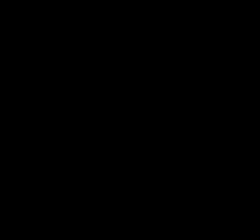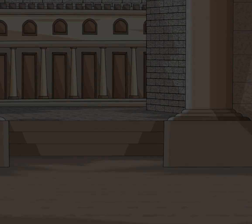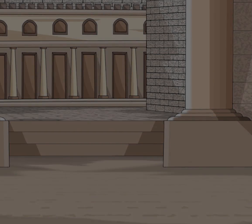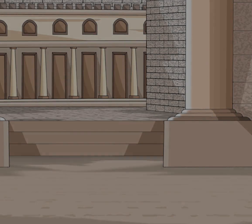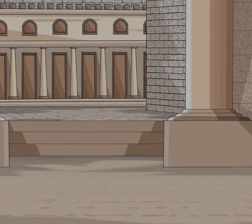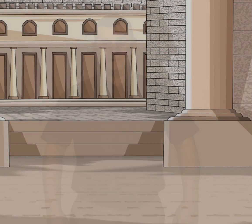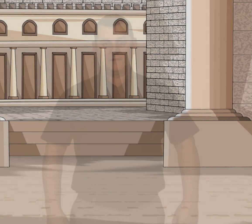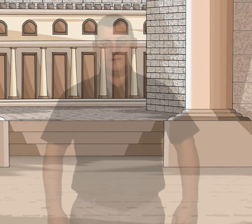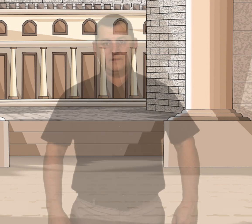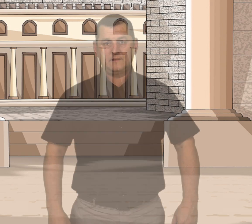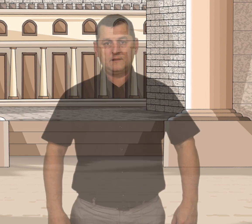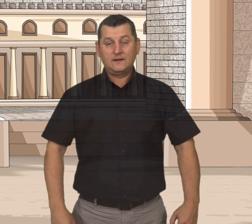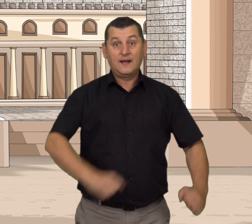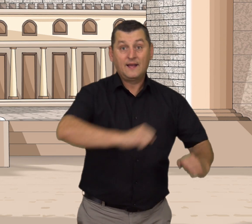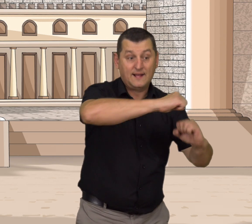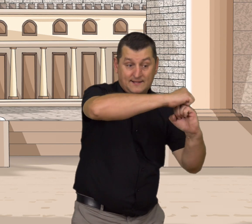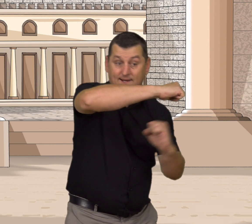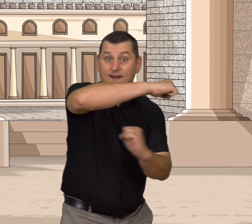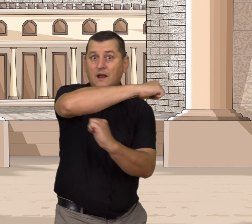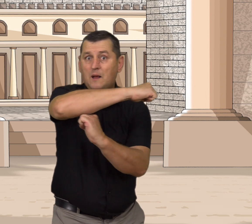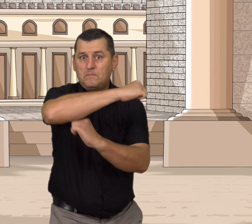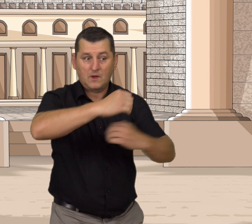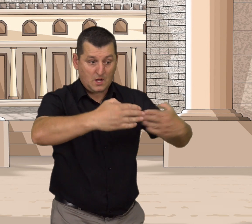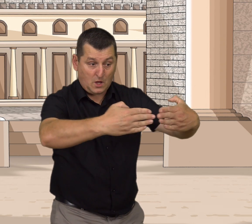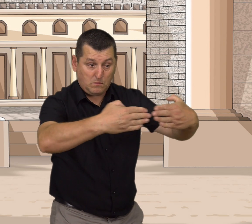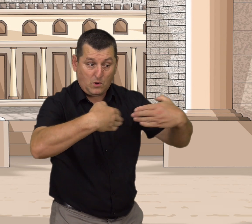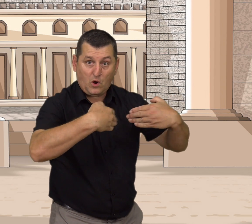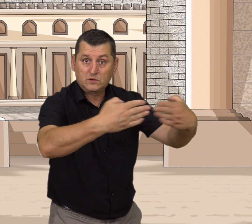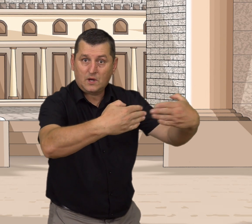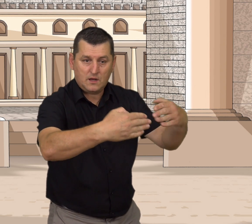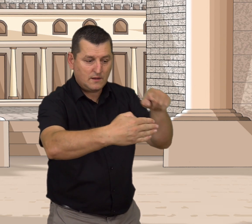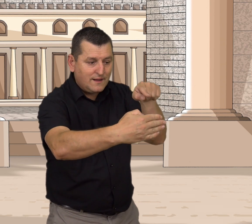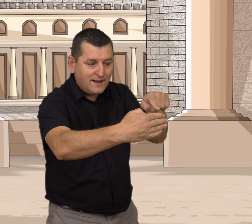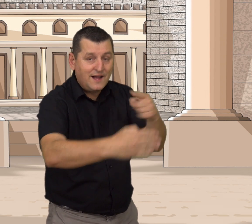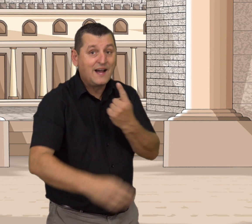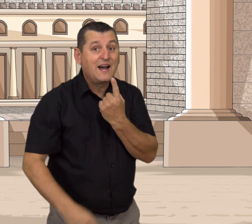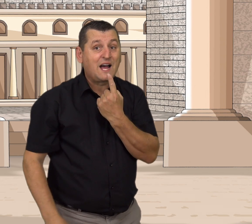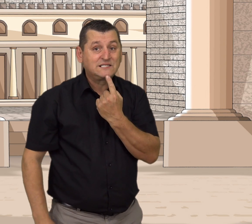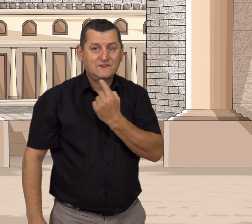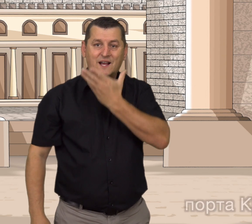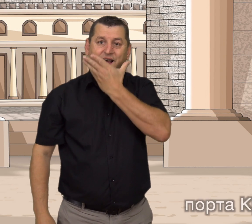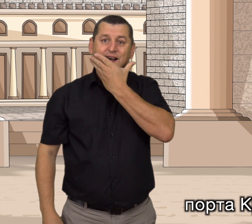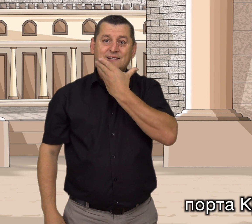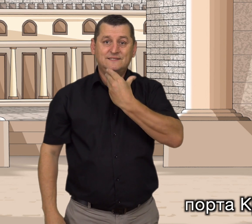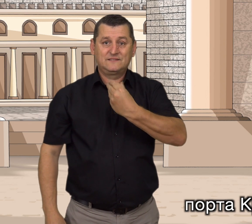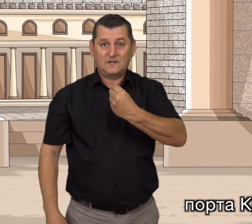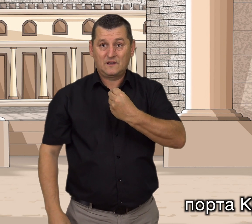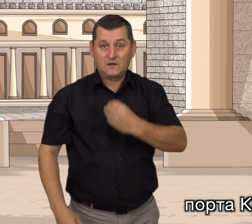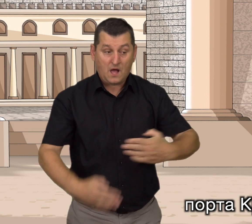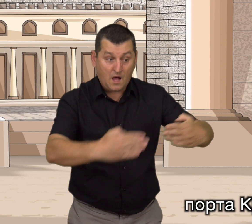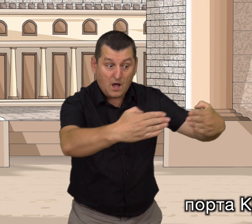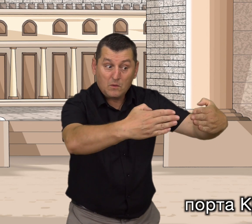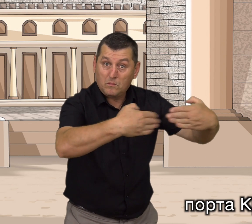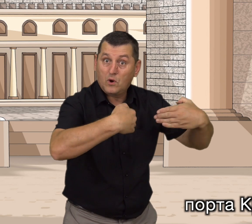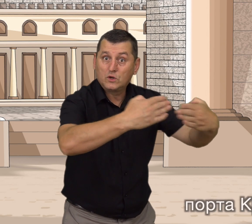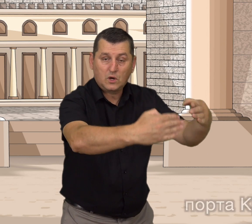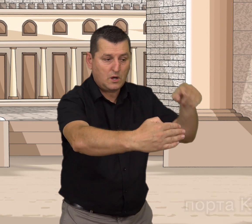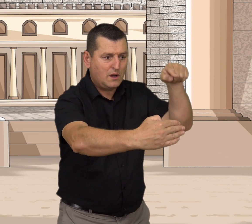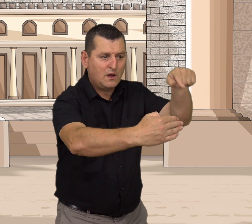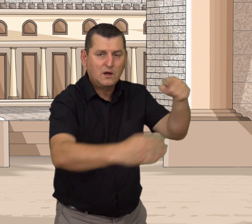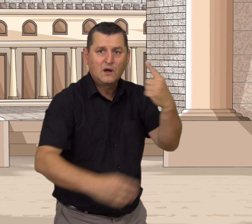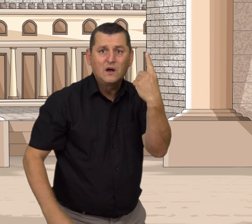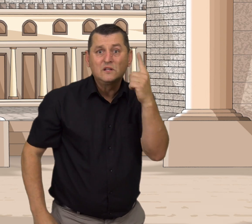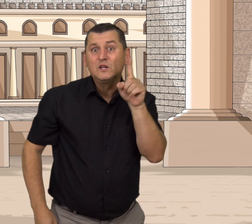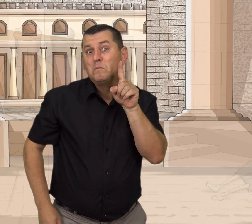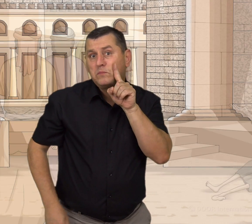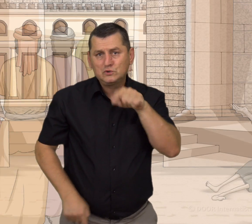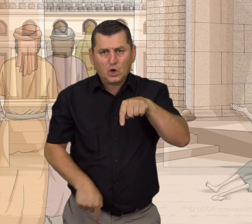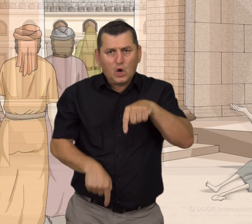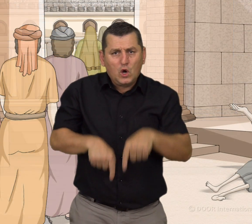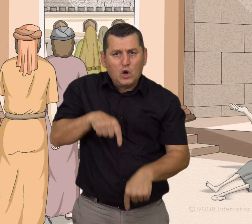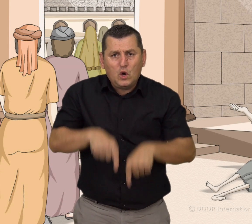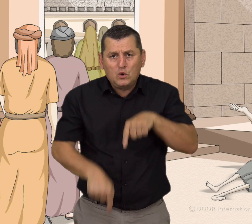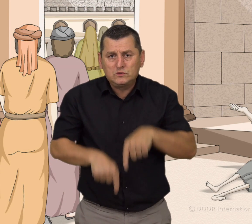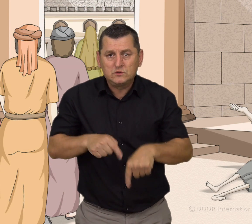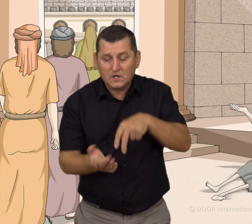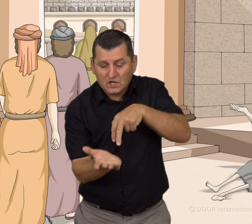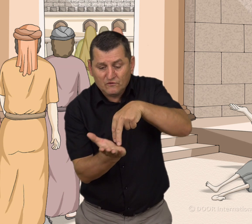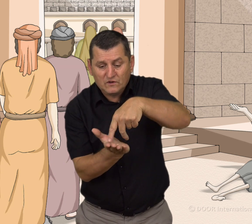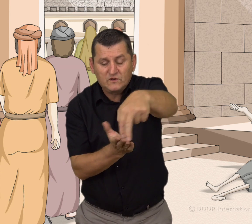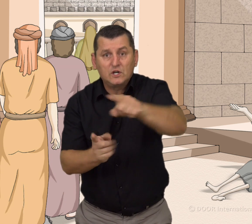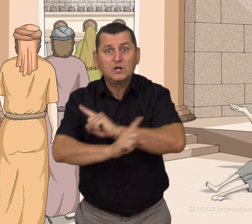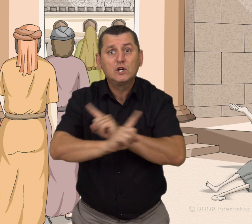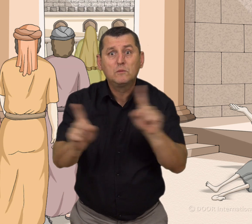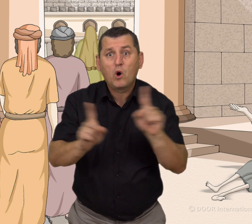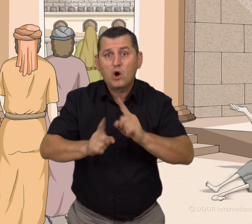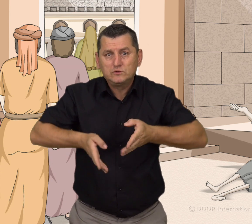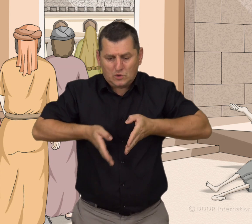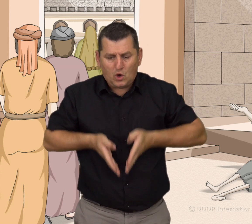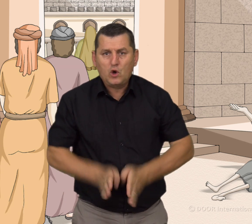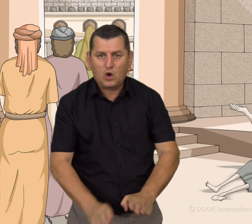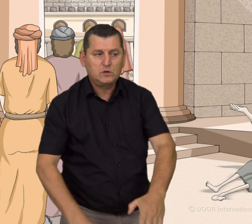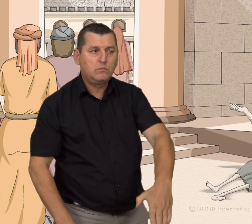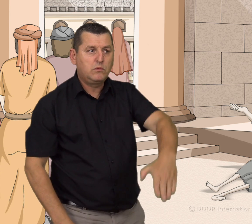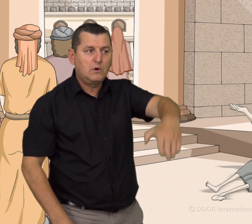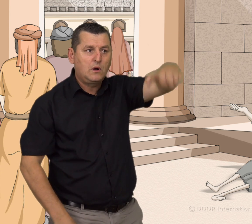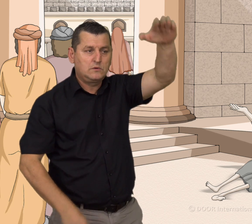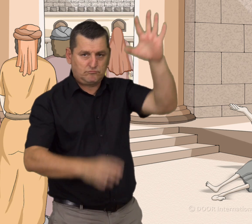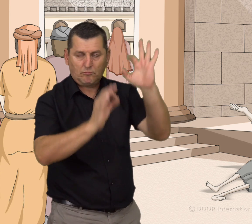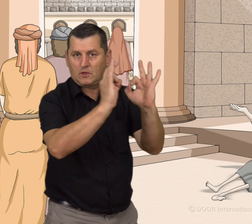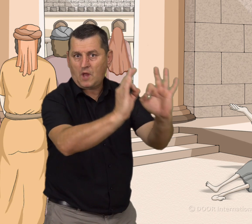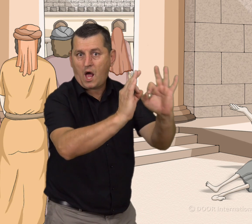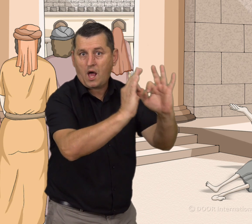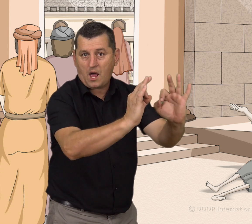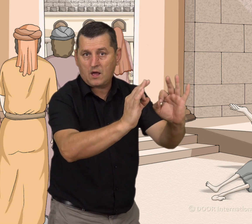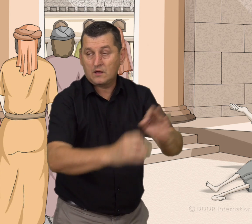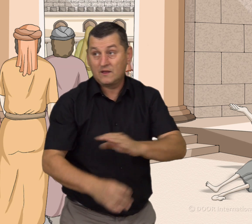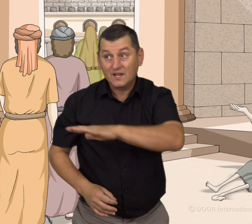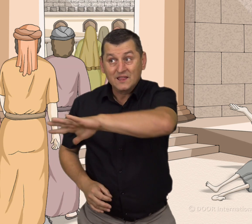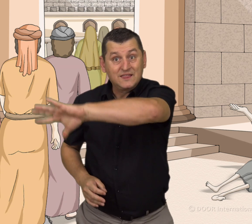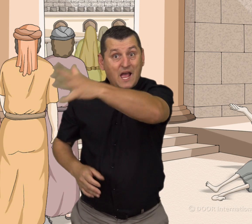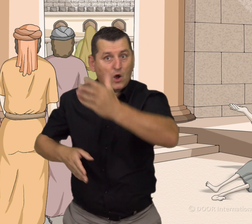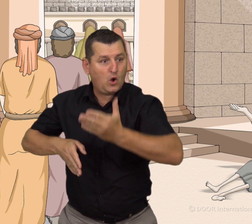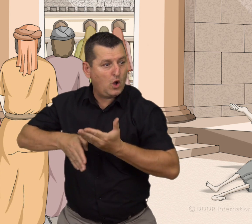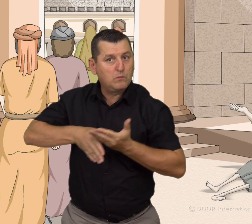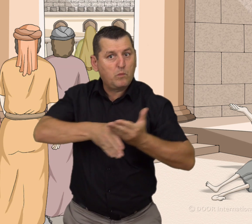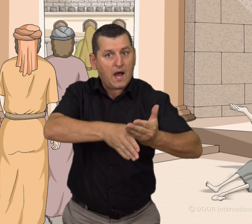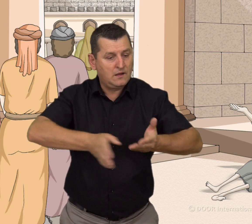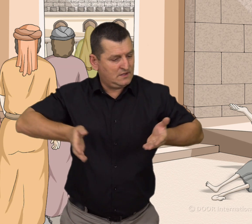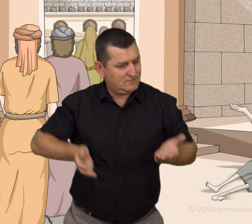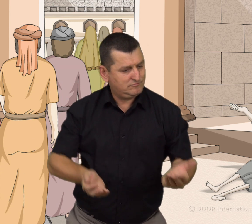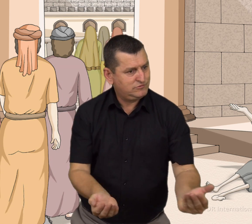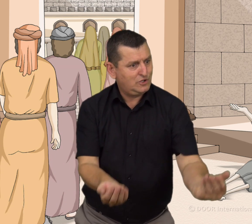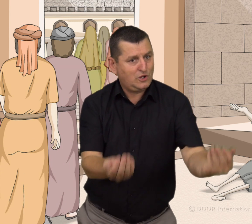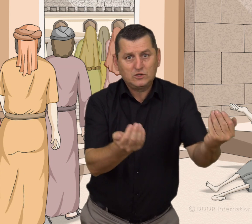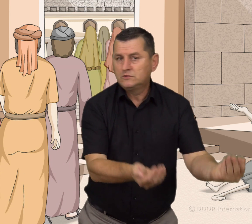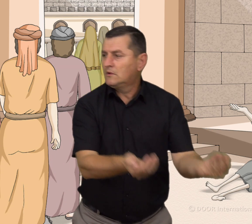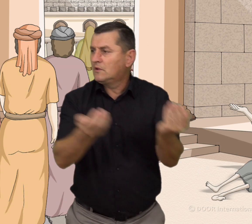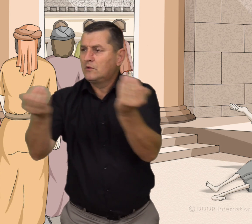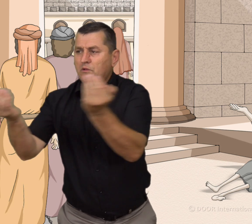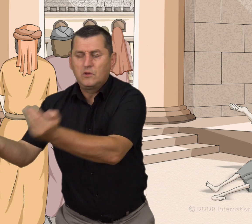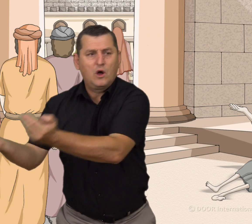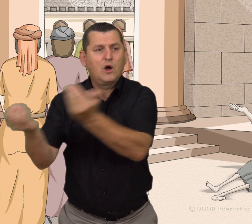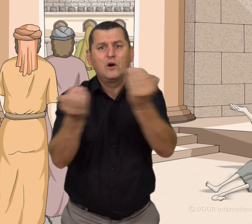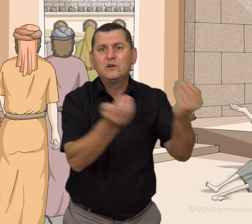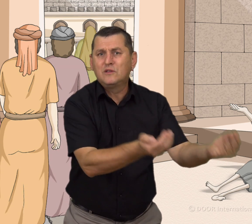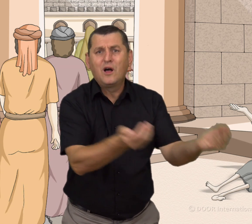One afternoon Peter and John were going up to the temple at the hour of prayer, the ninth hour.